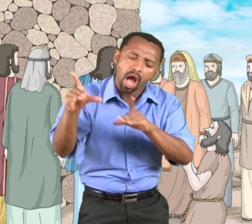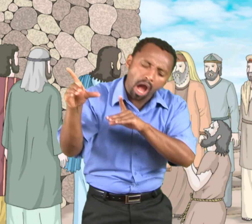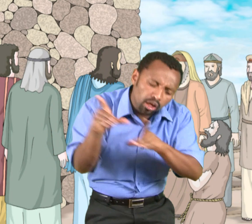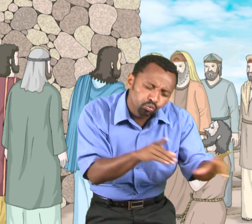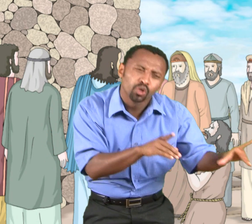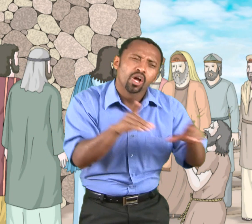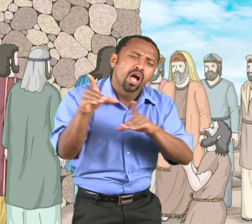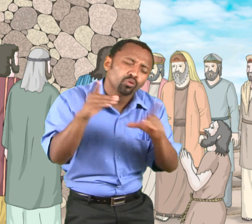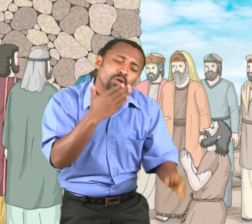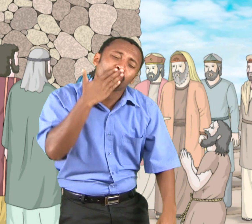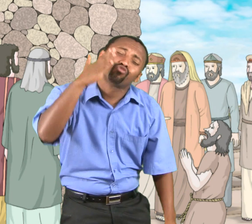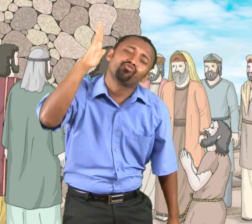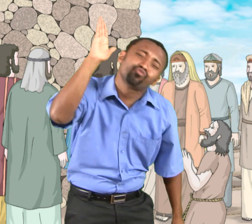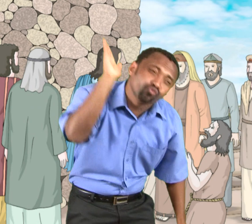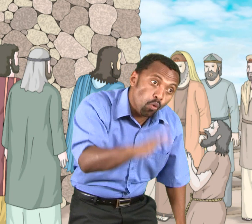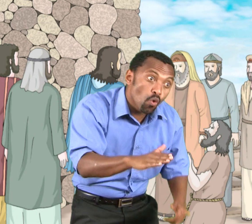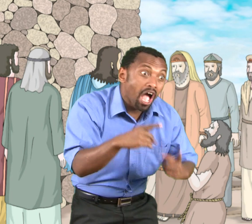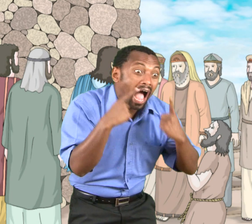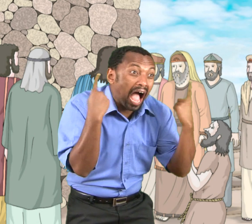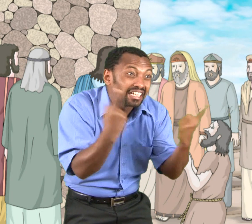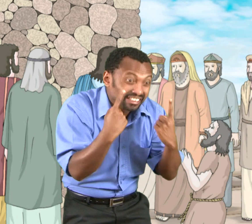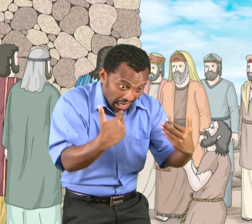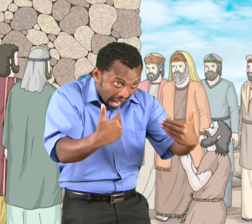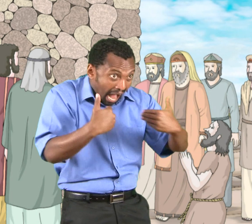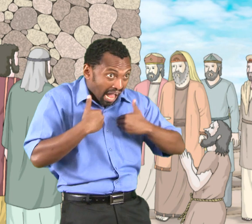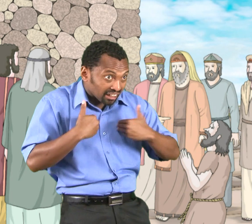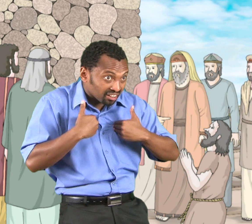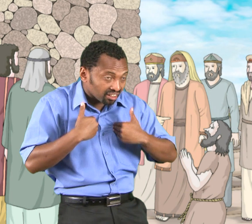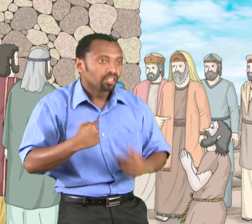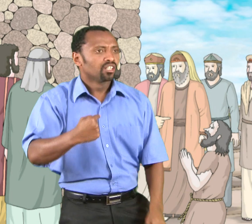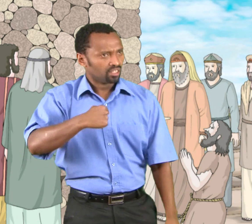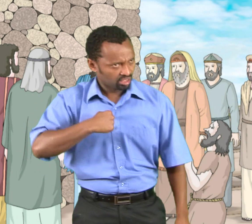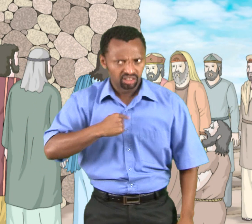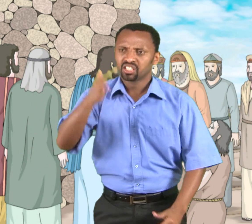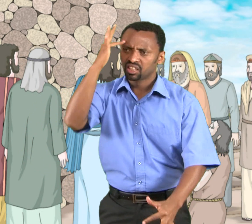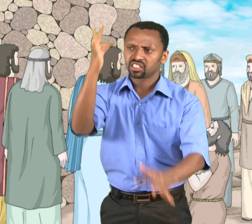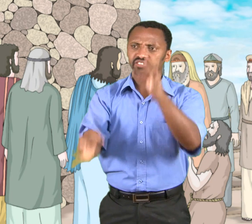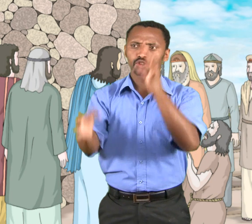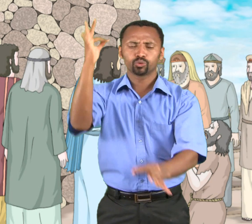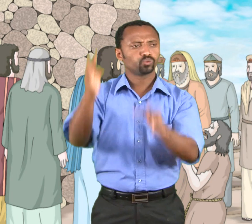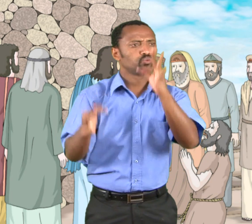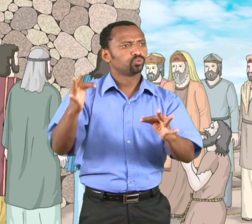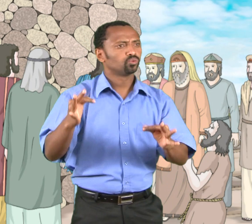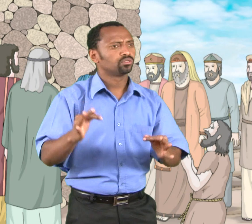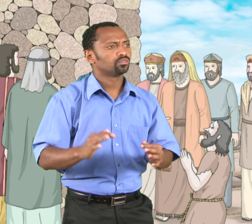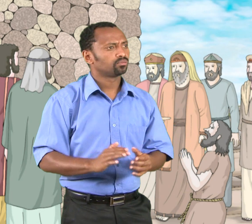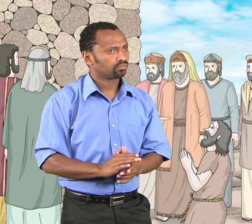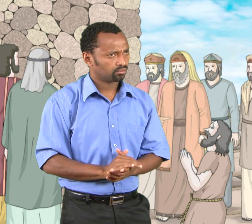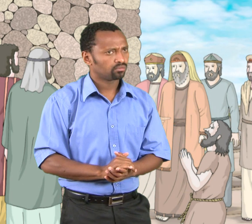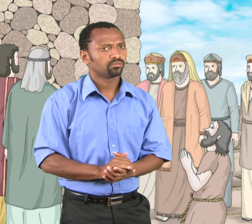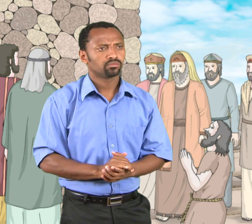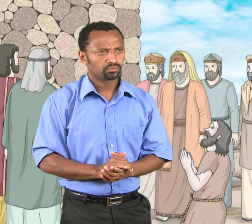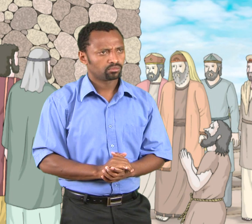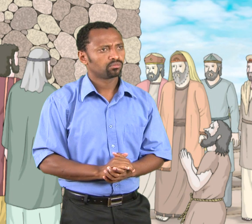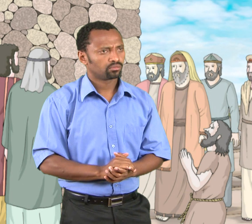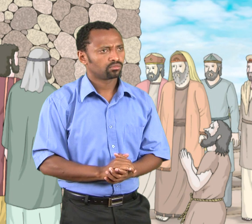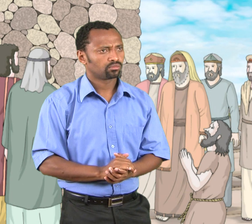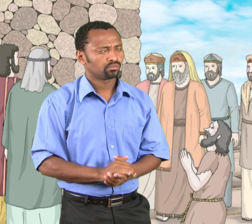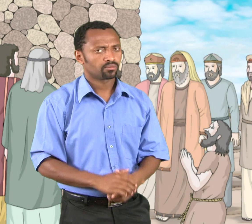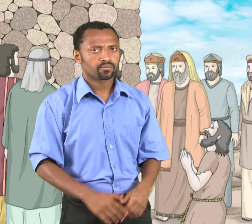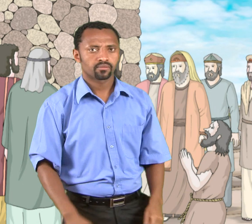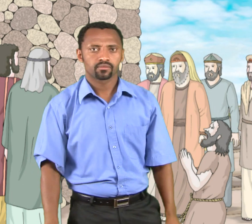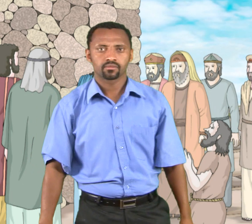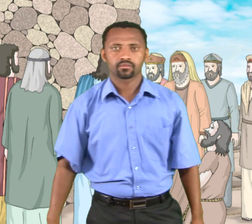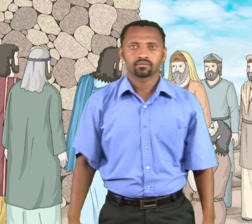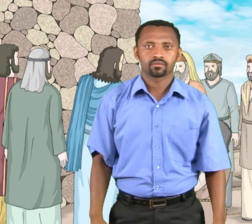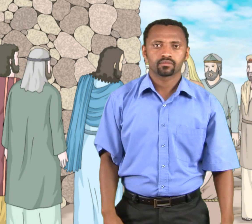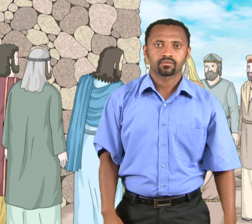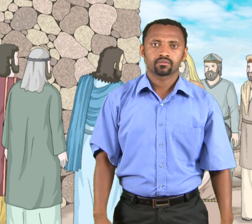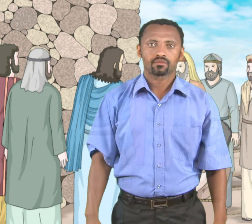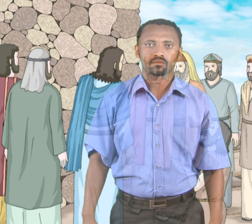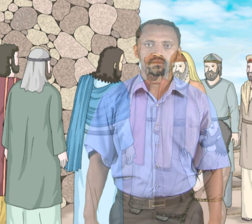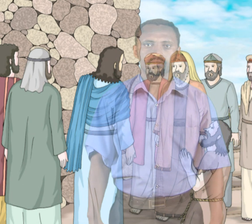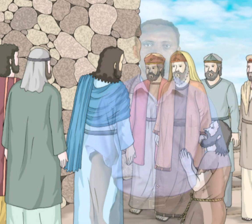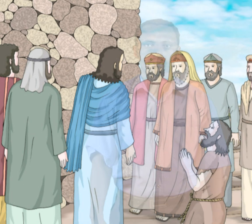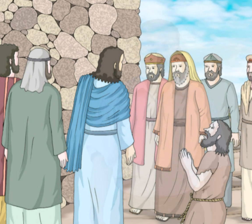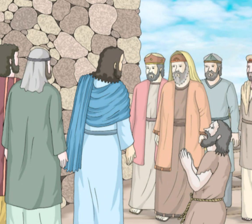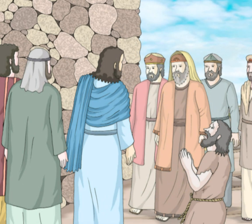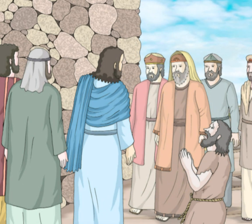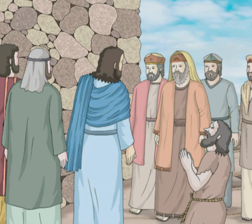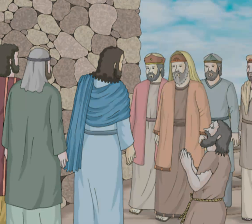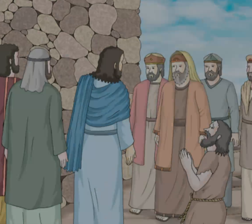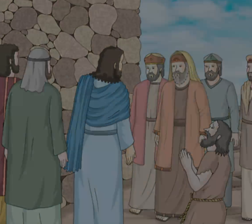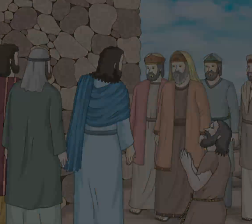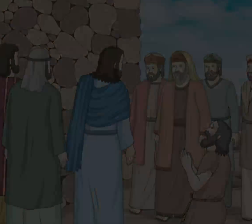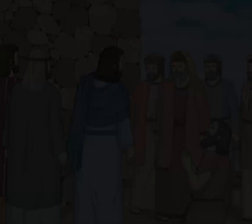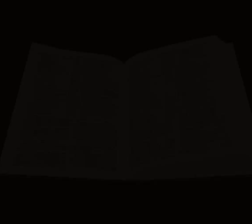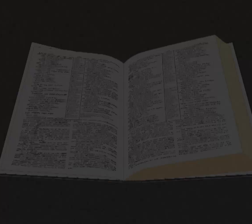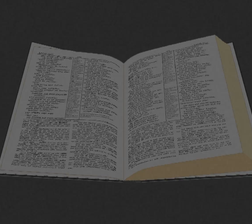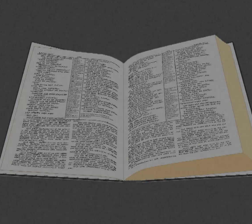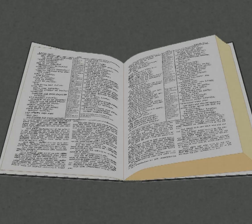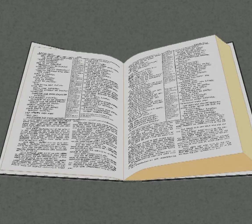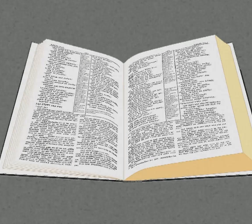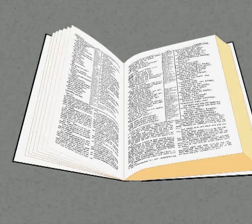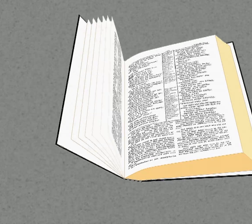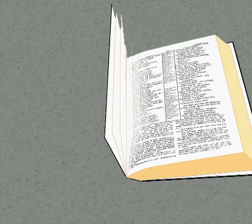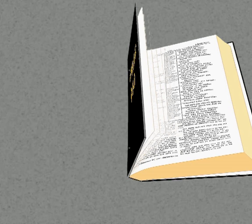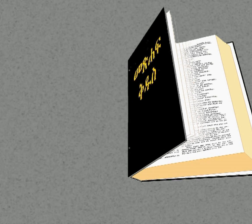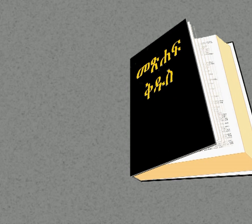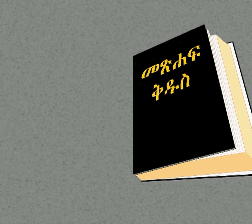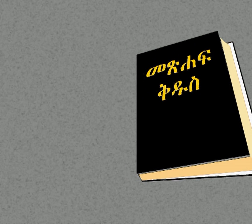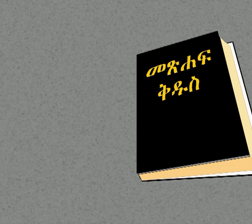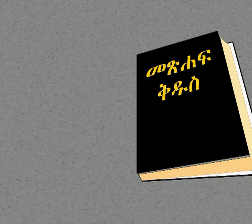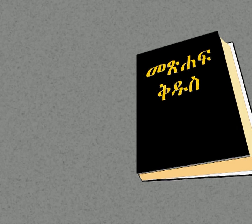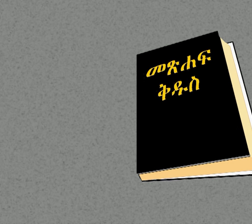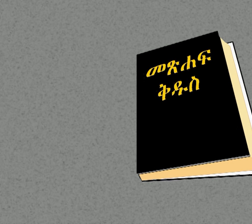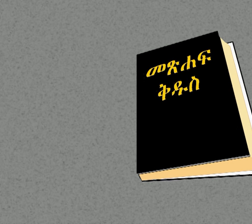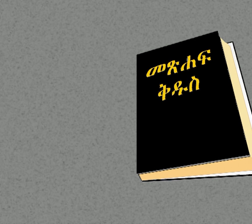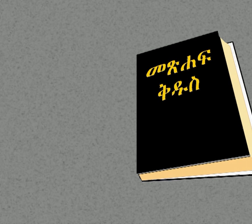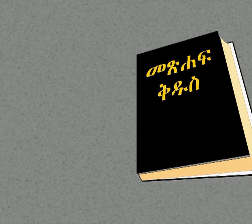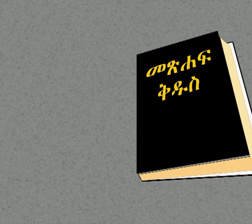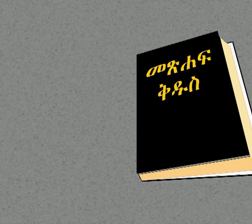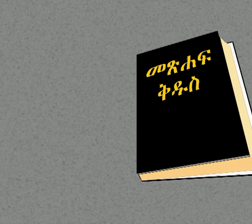But since you claim you can see, your guilt remains.”